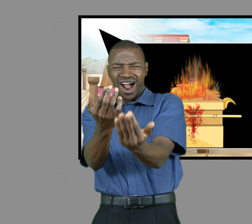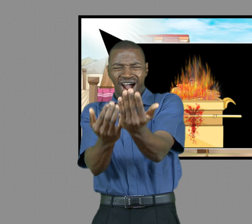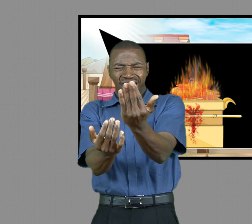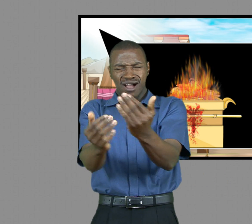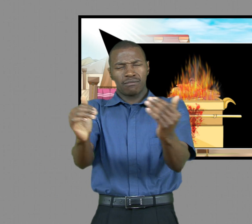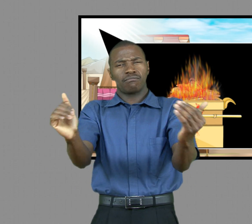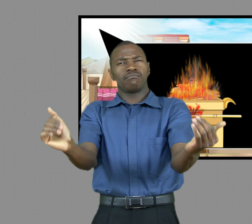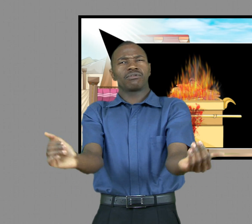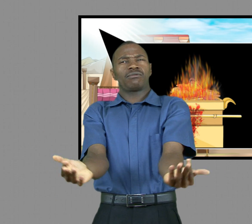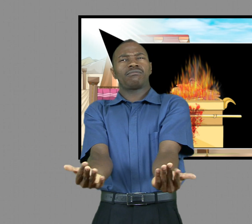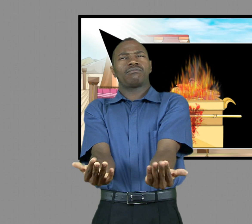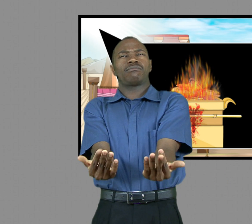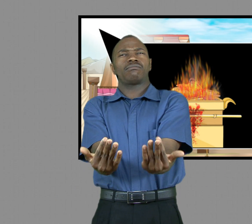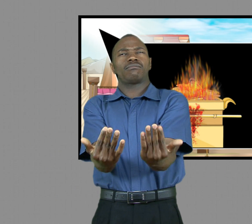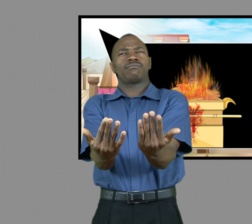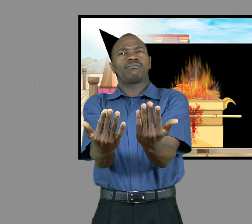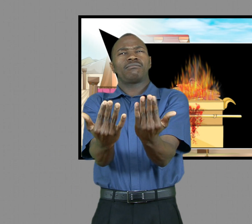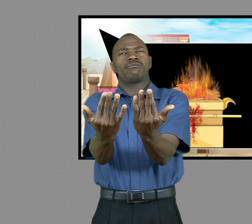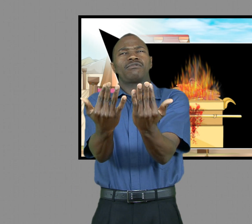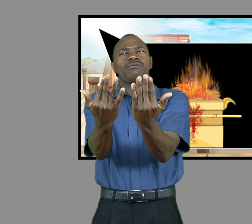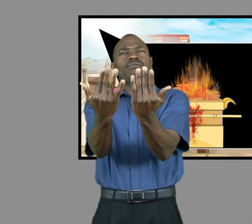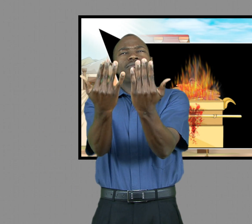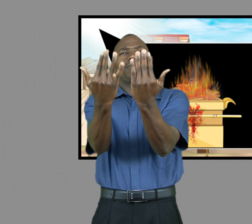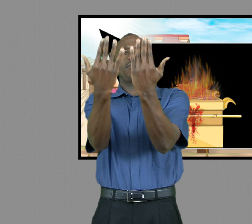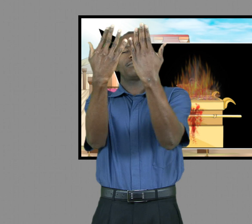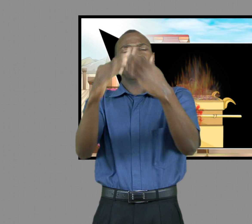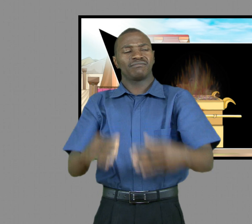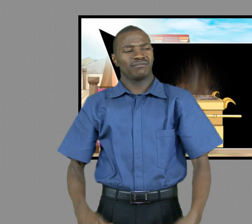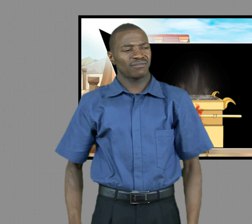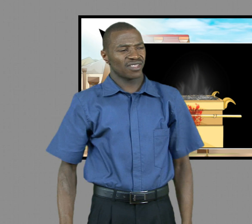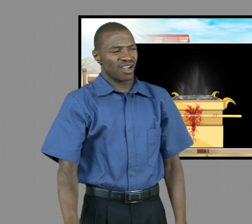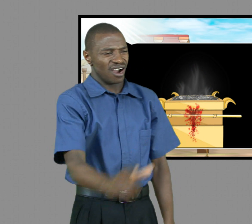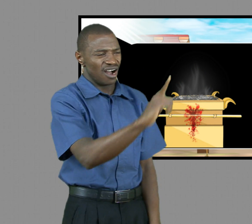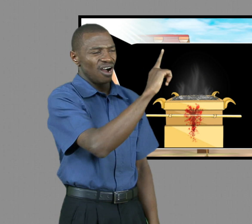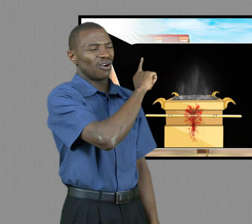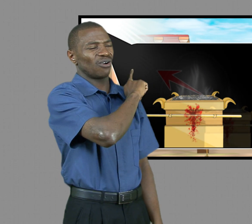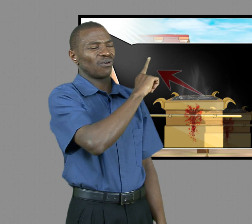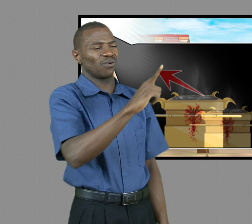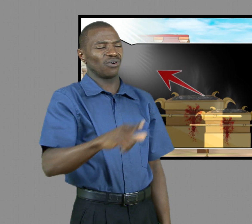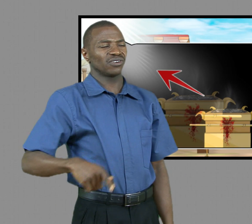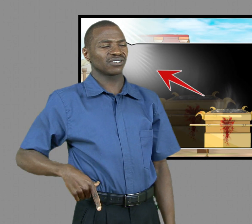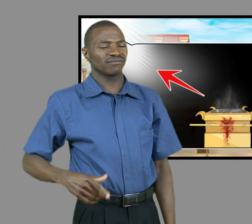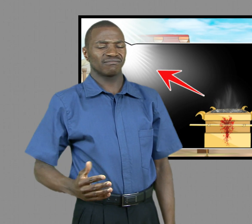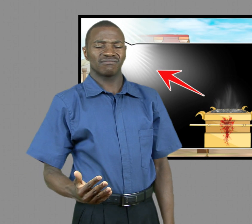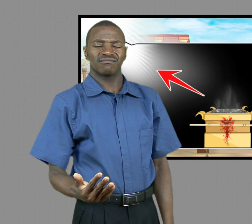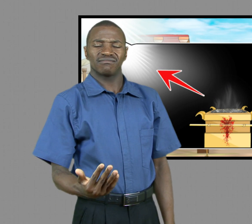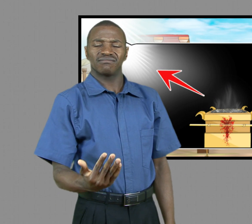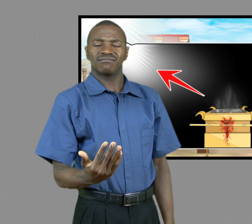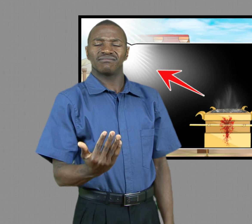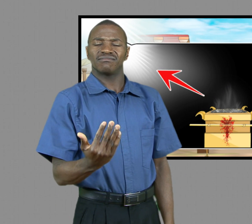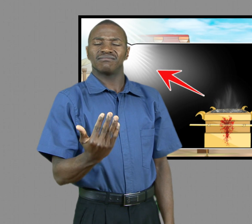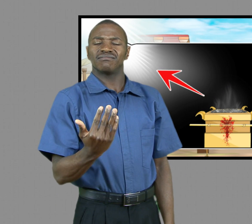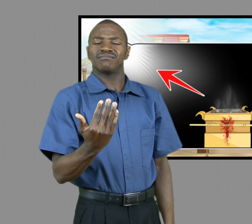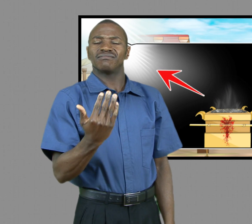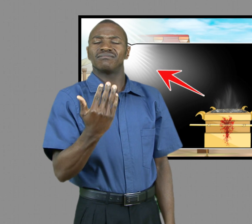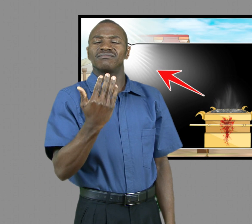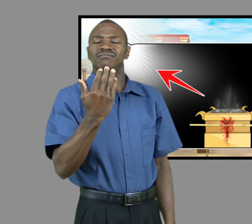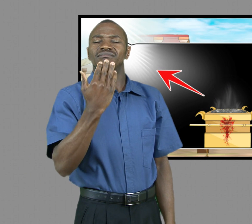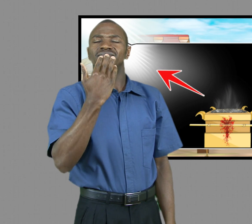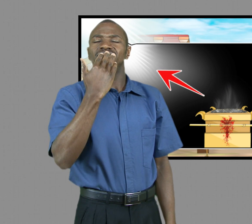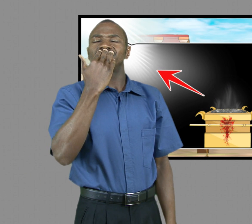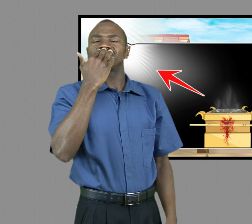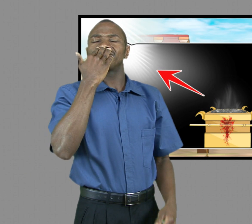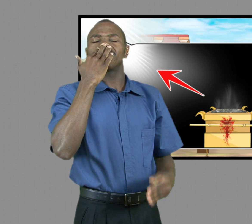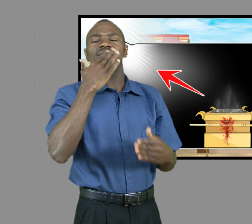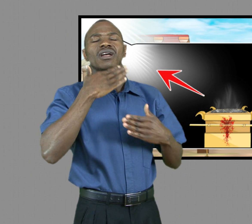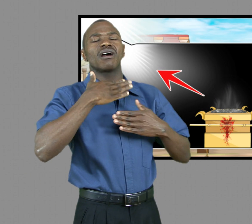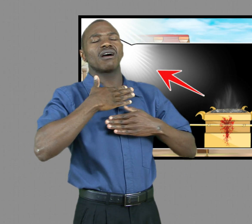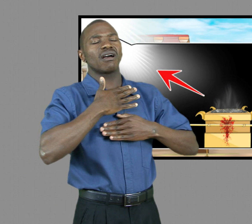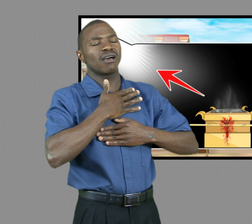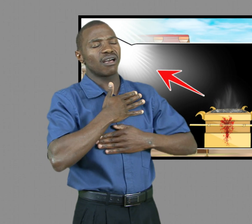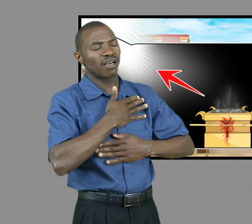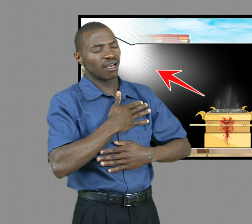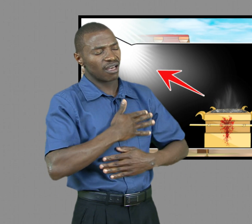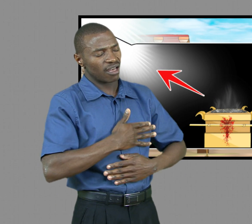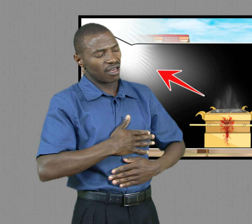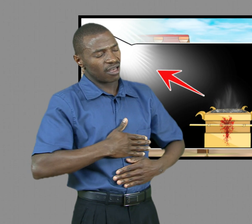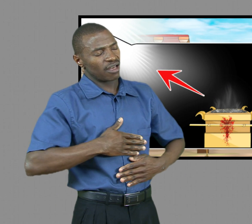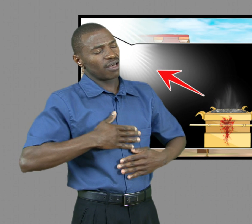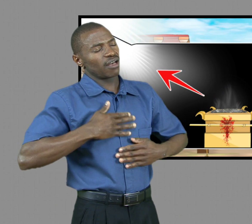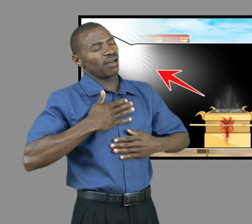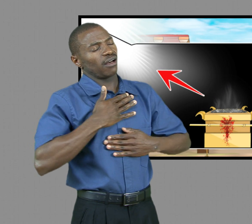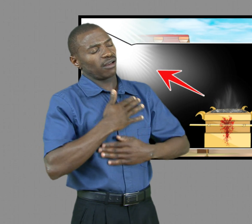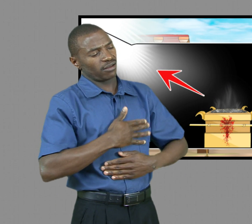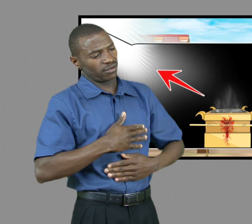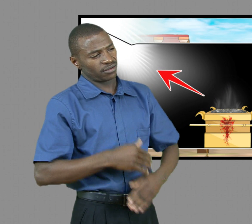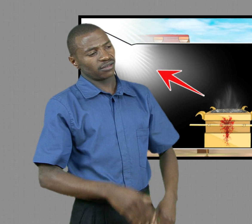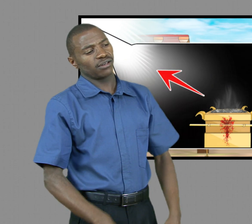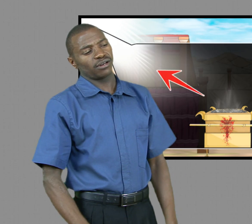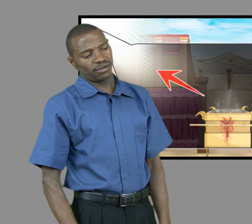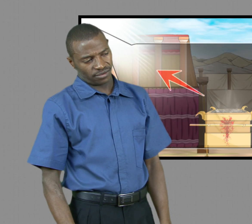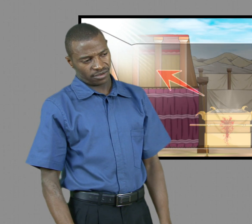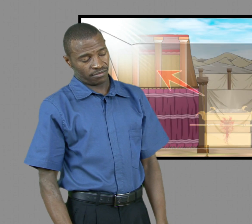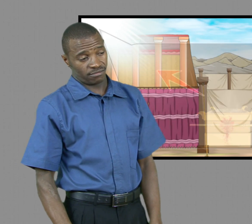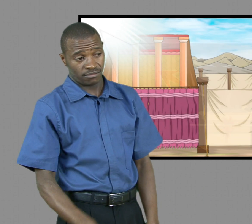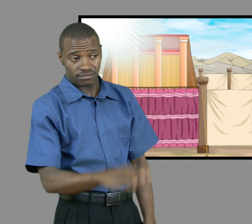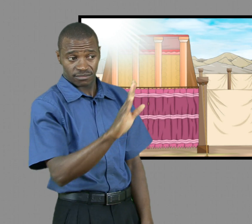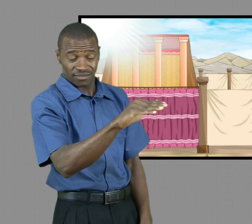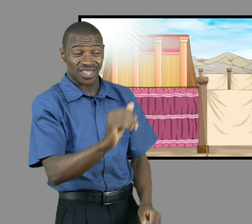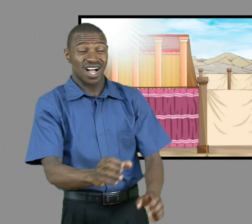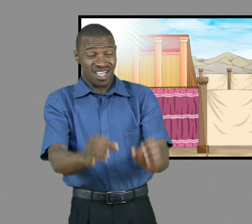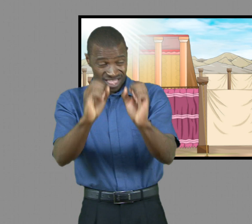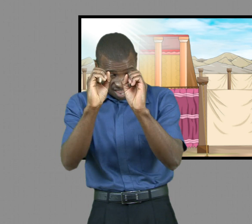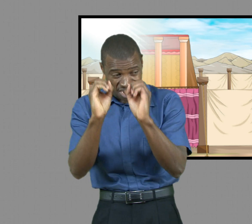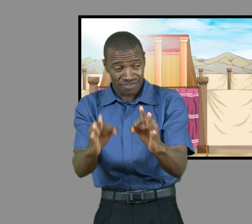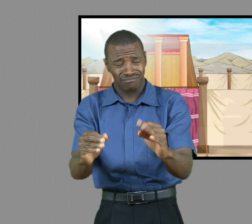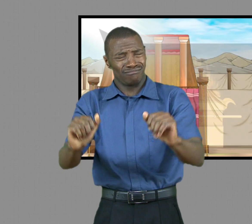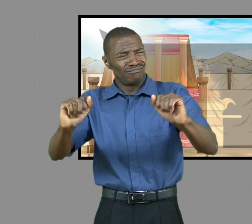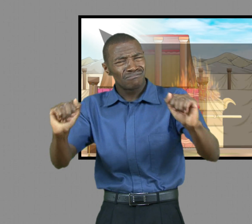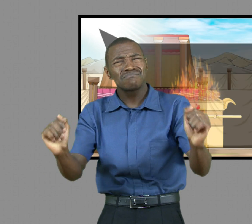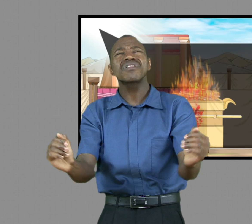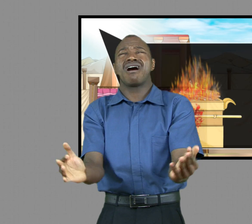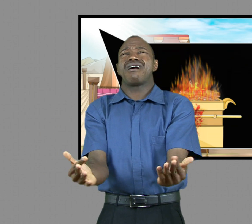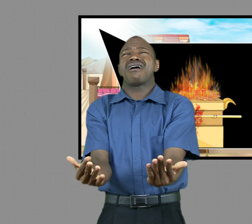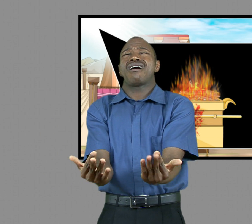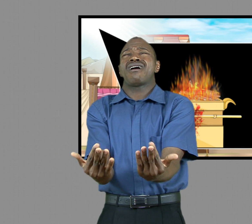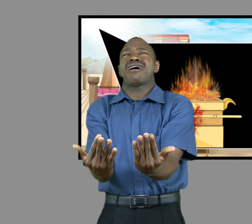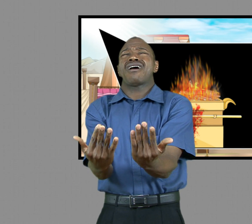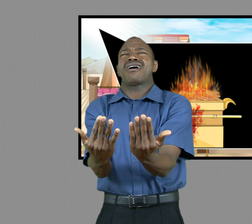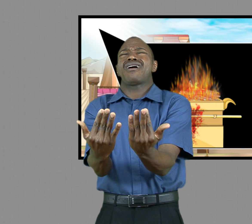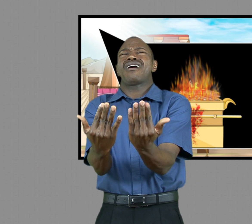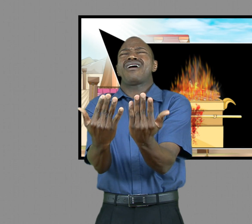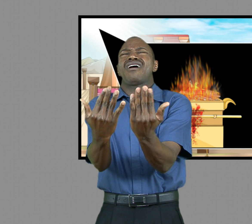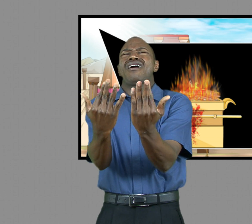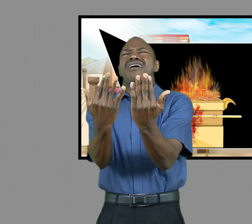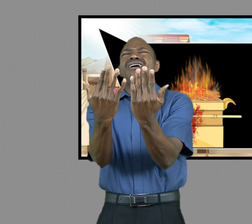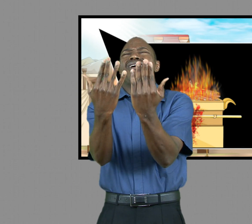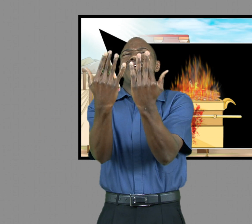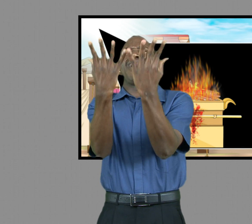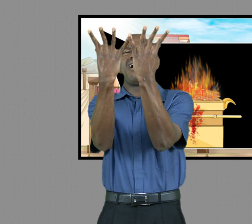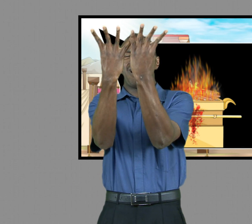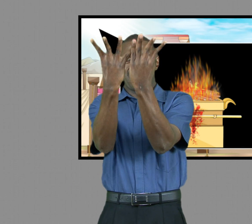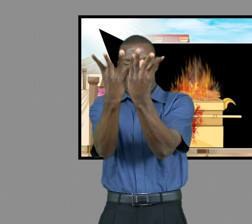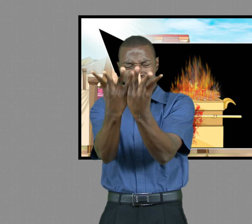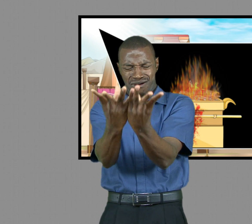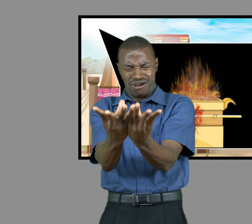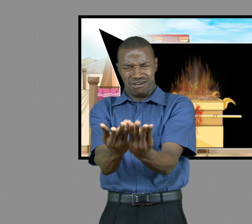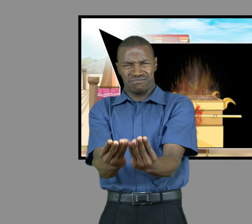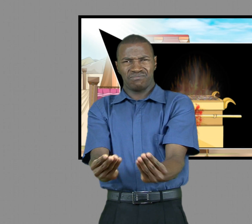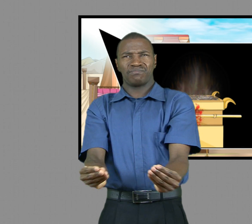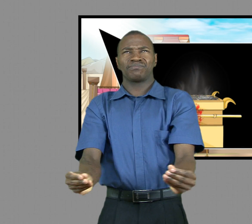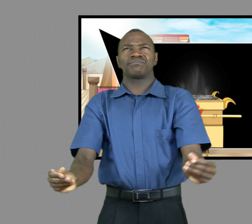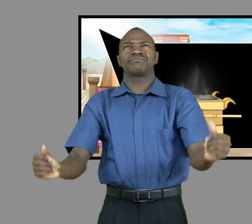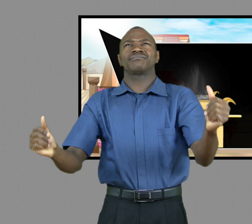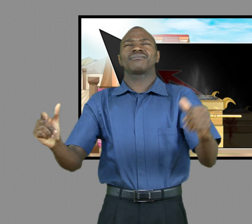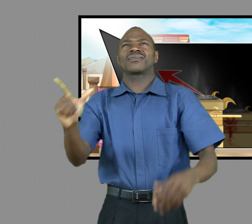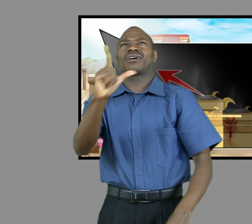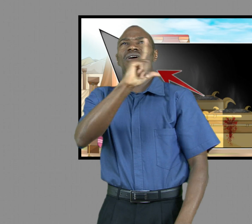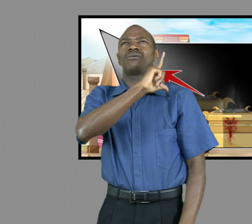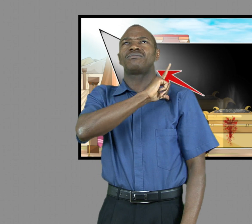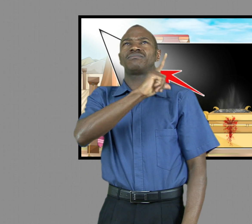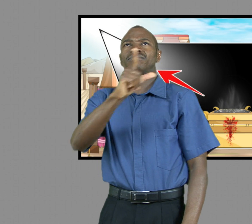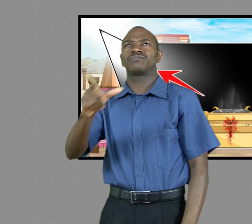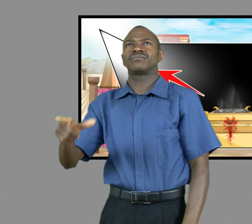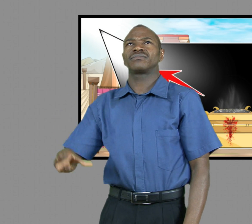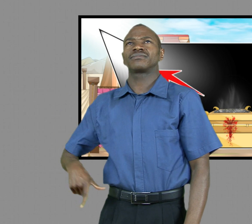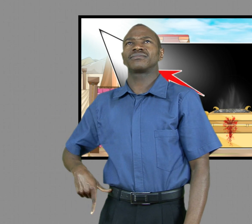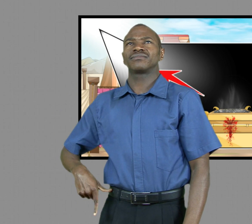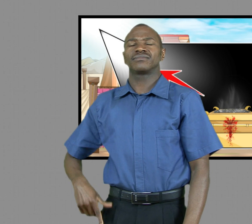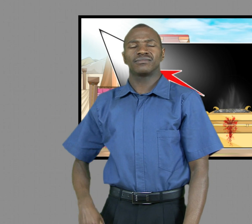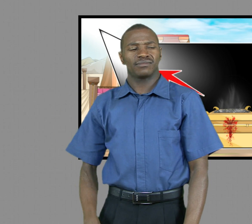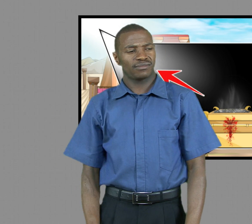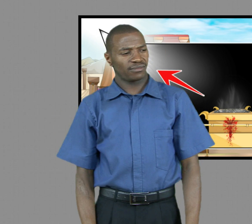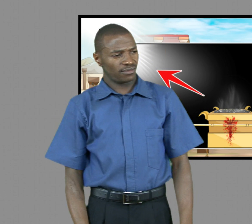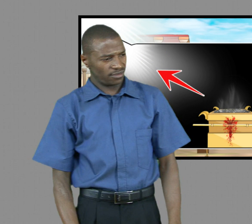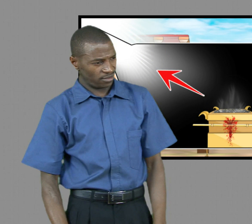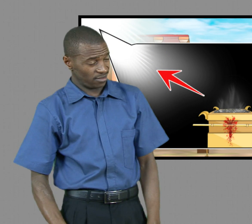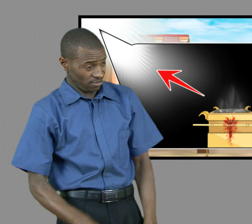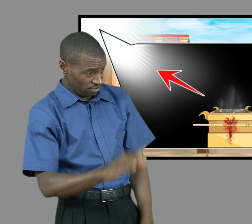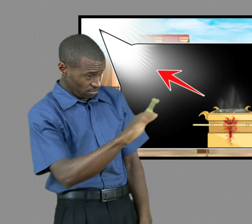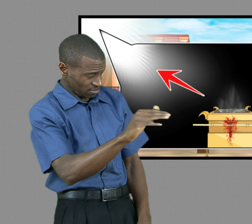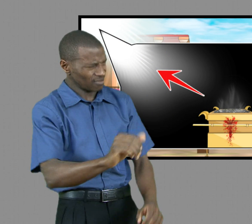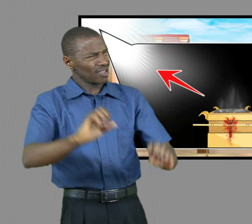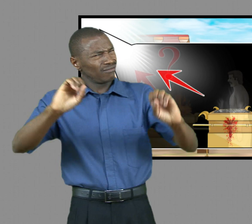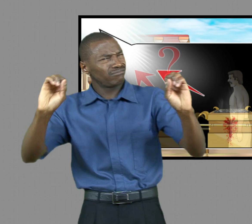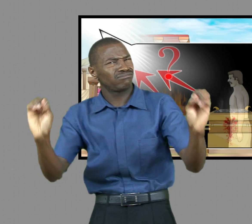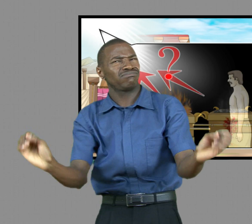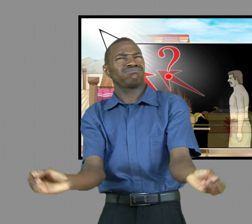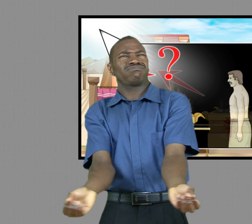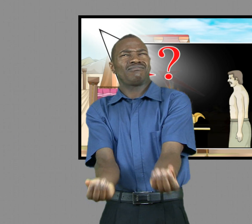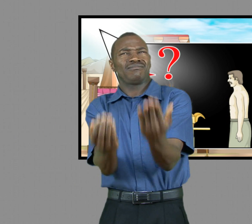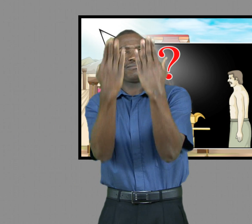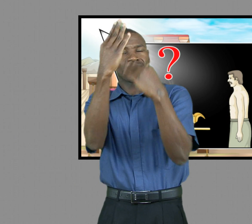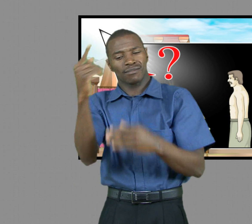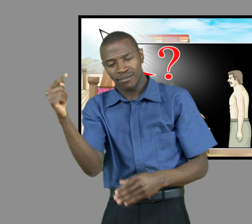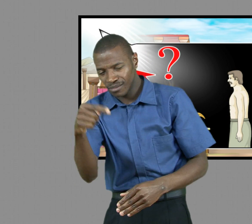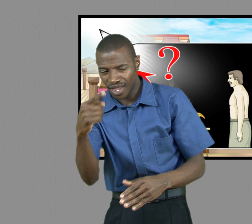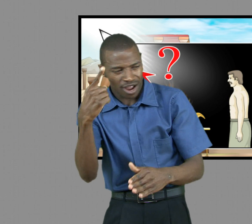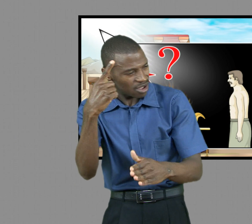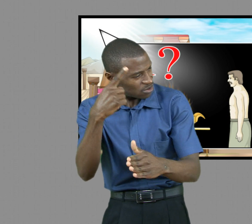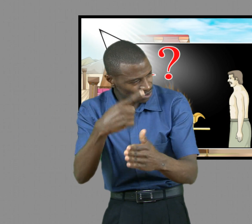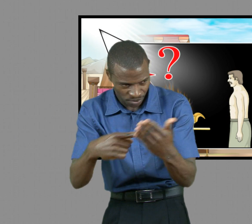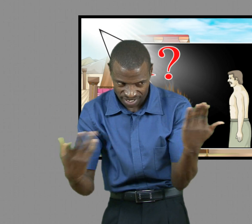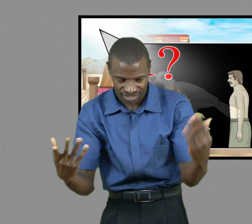it is a burnt offering, an offering made by fire, a pleasing aroma to the LORD.